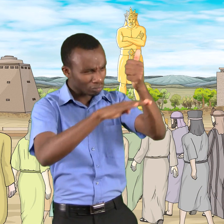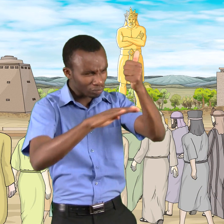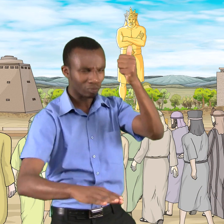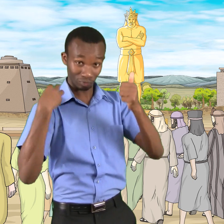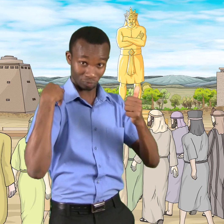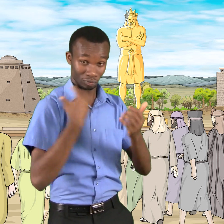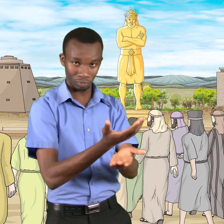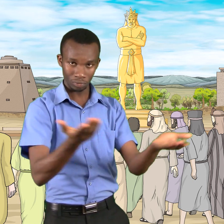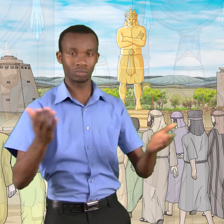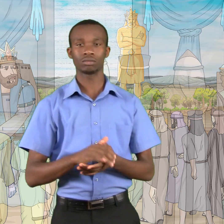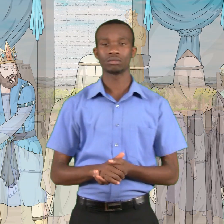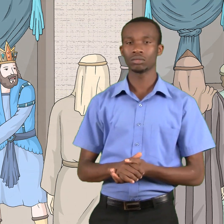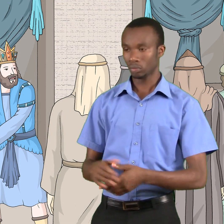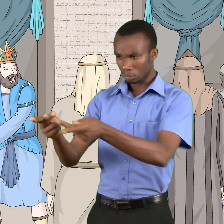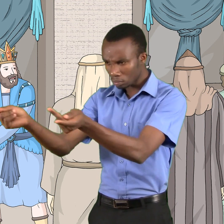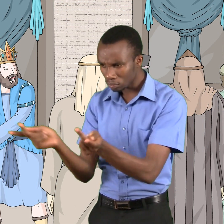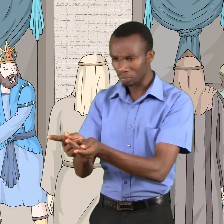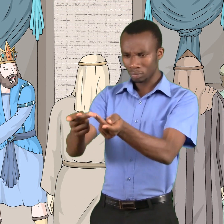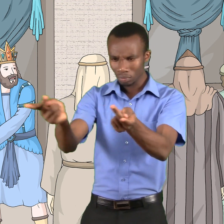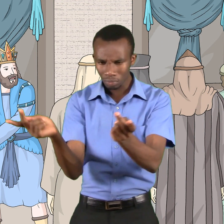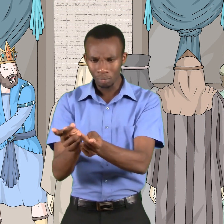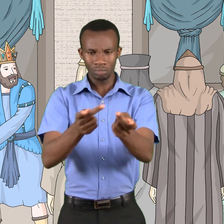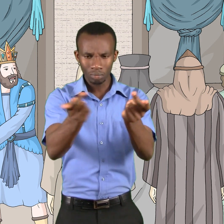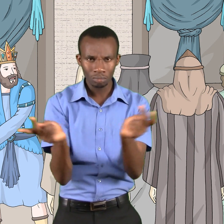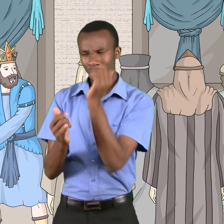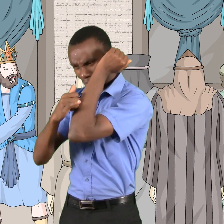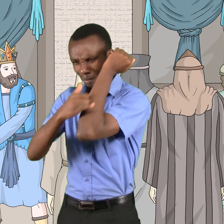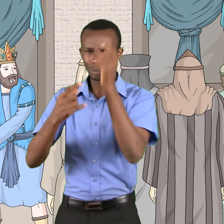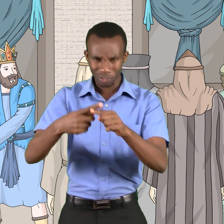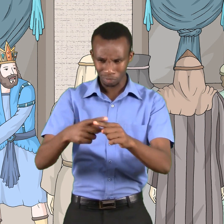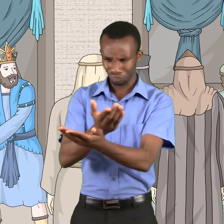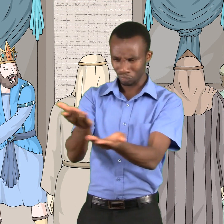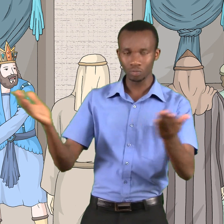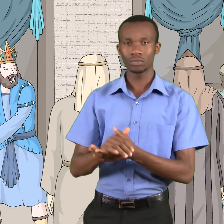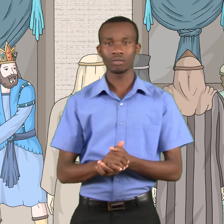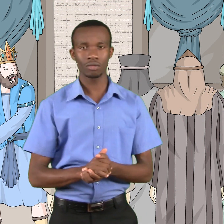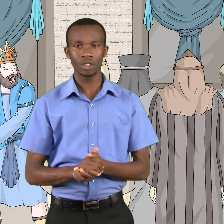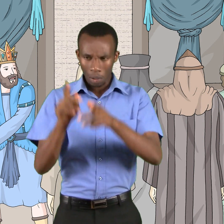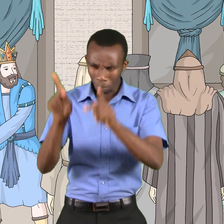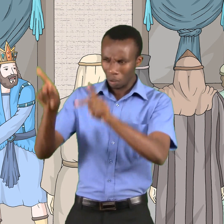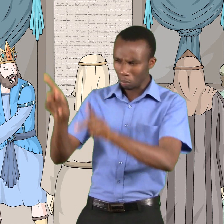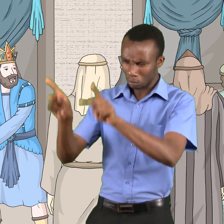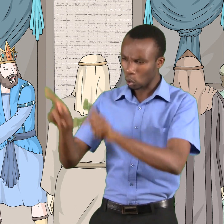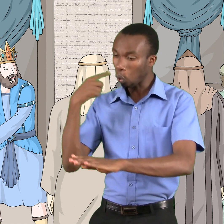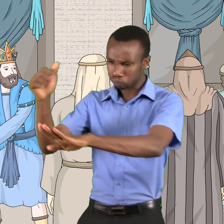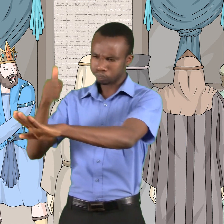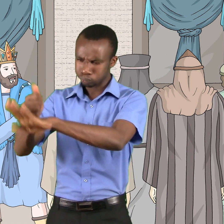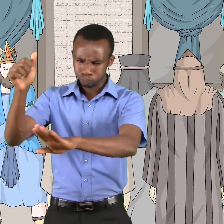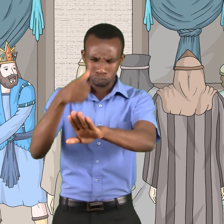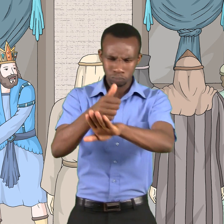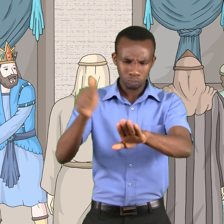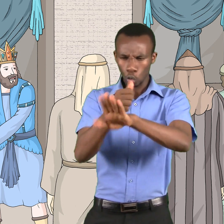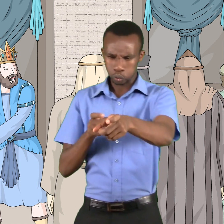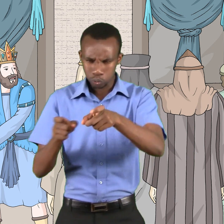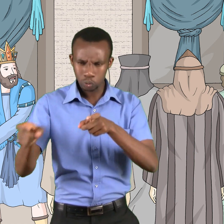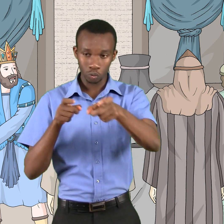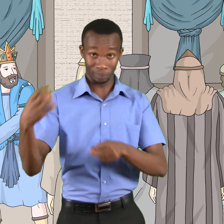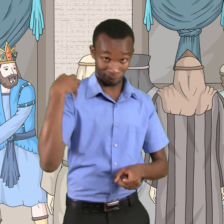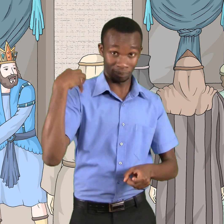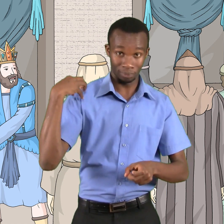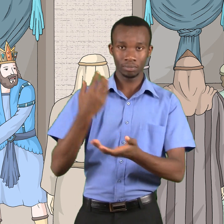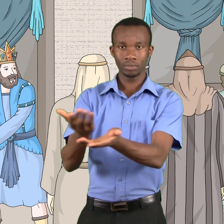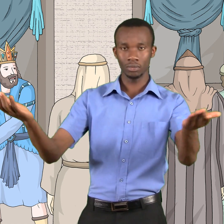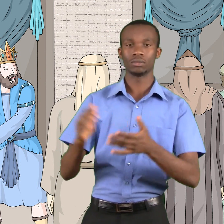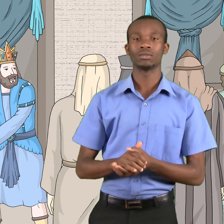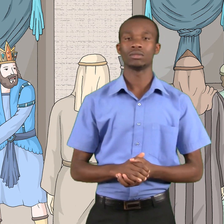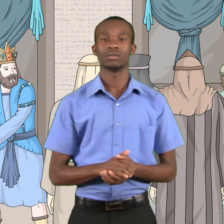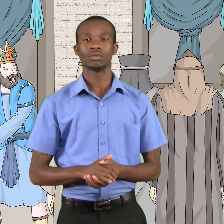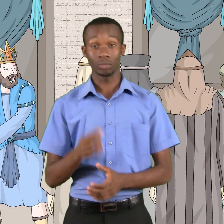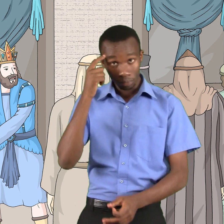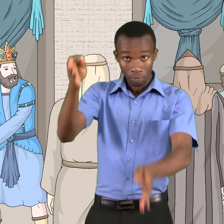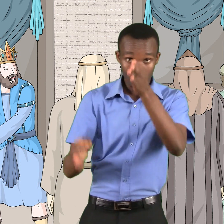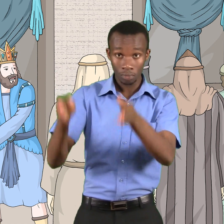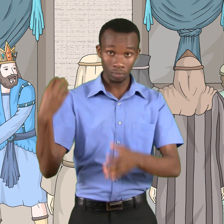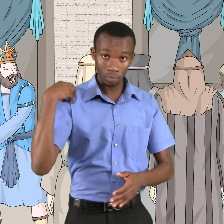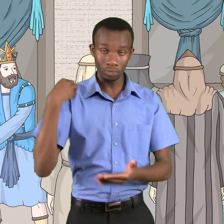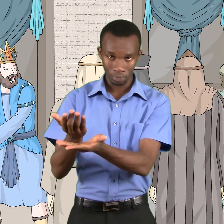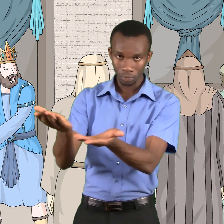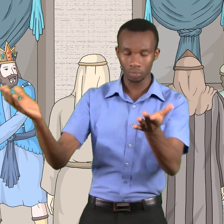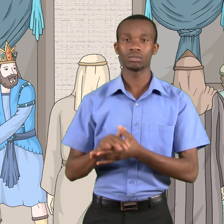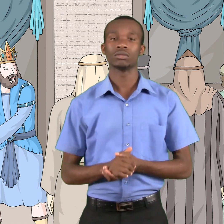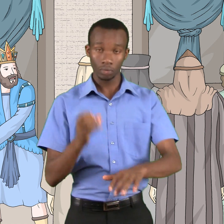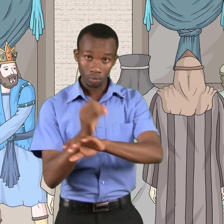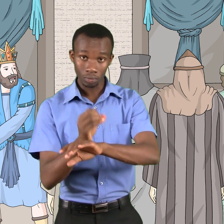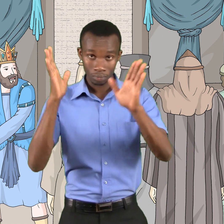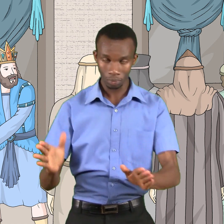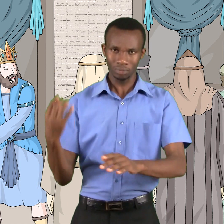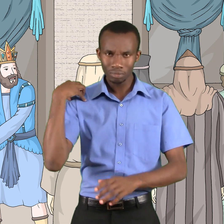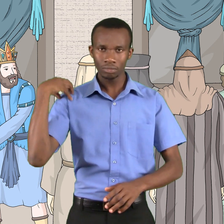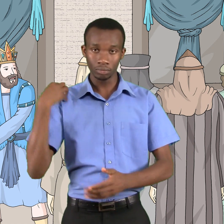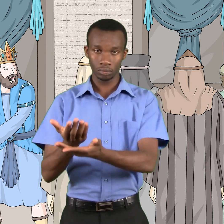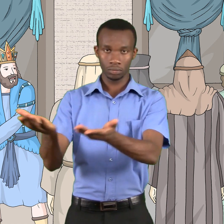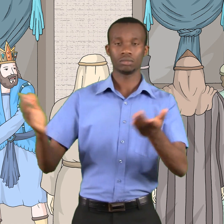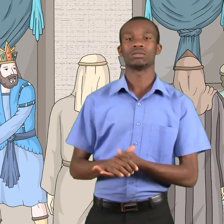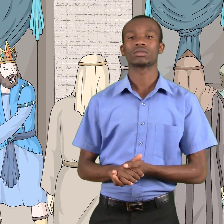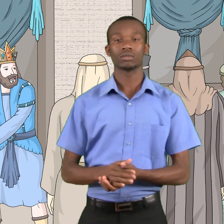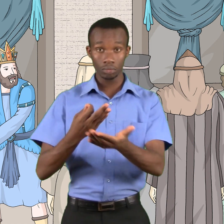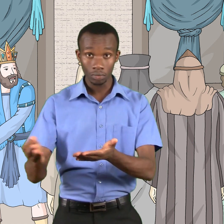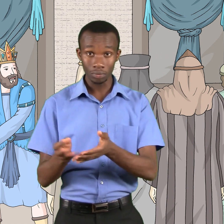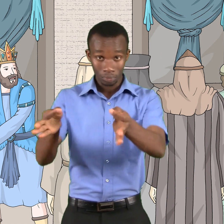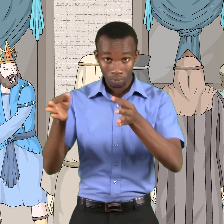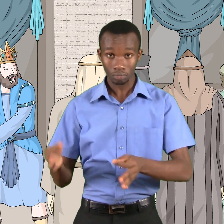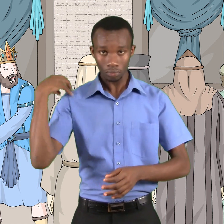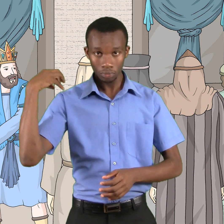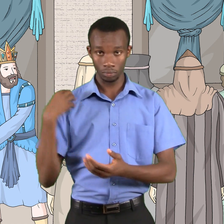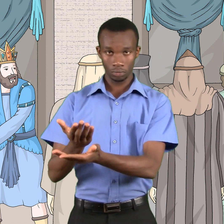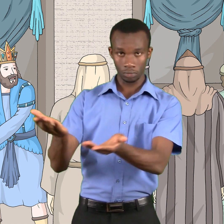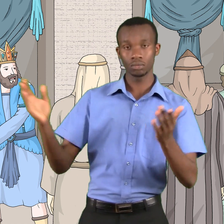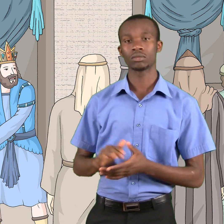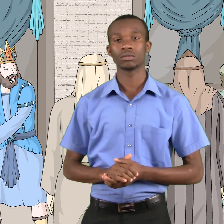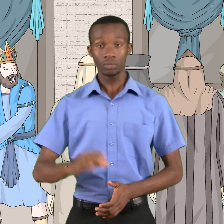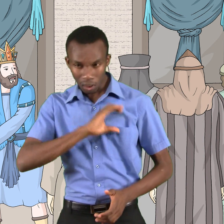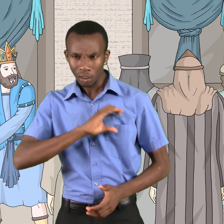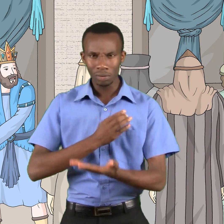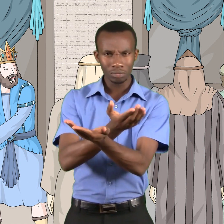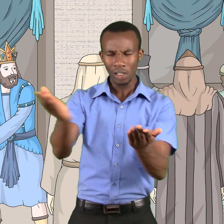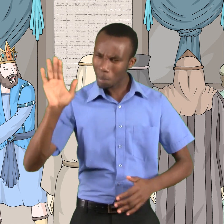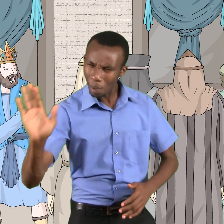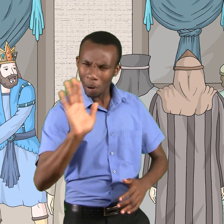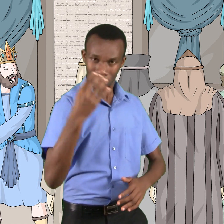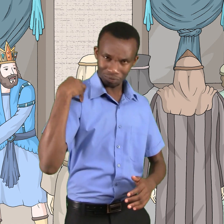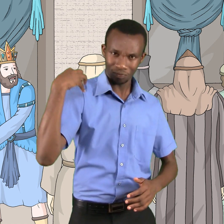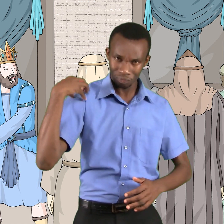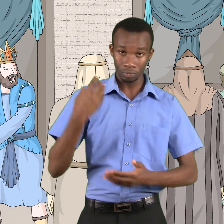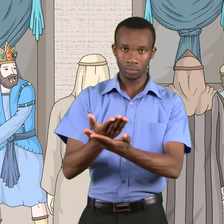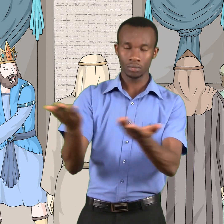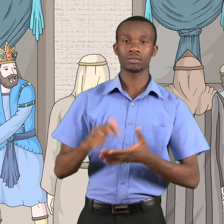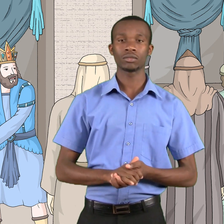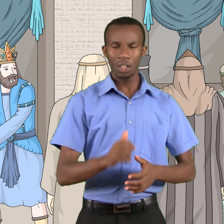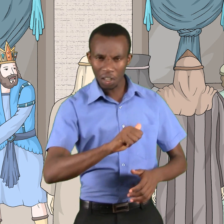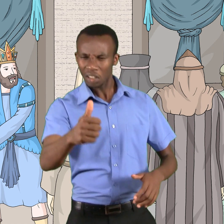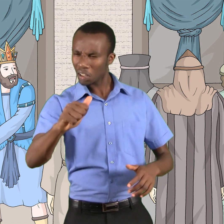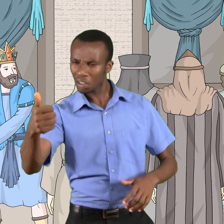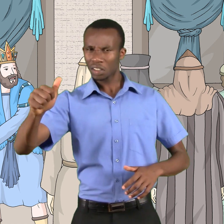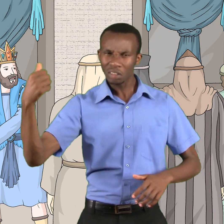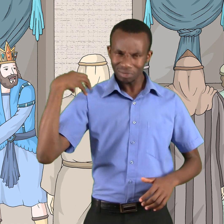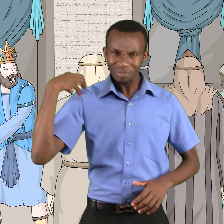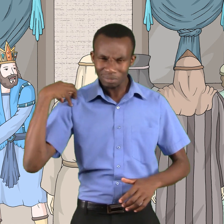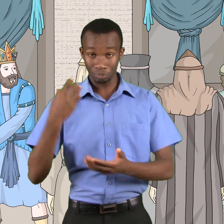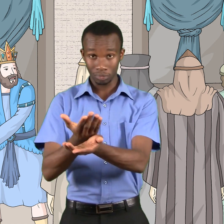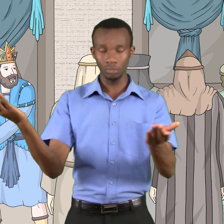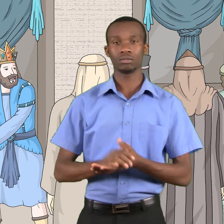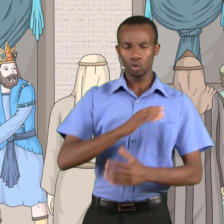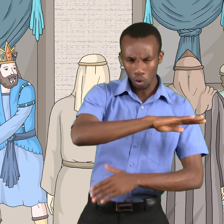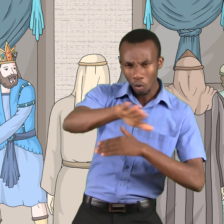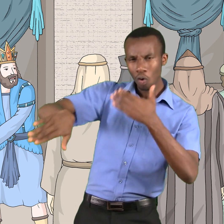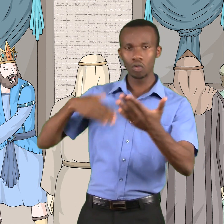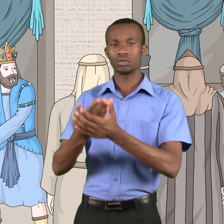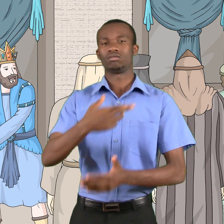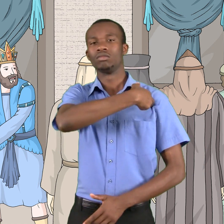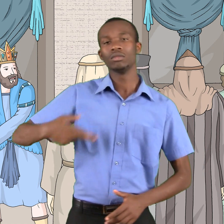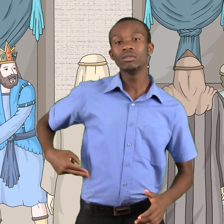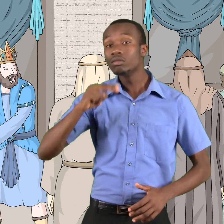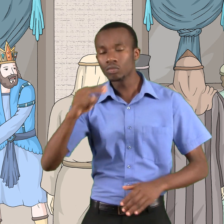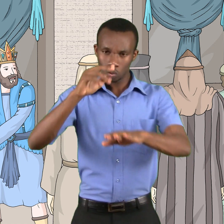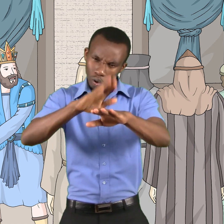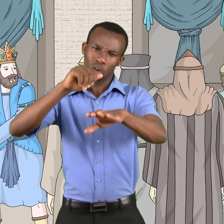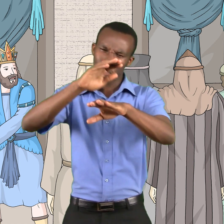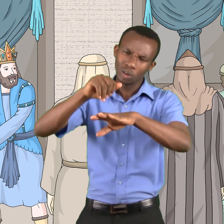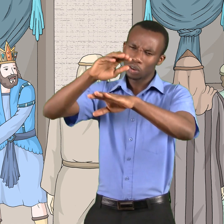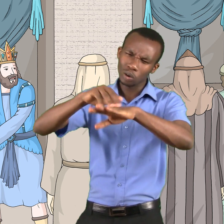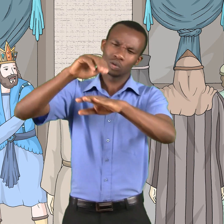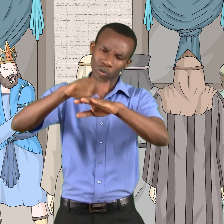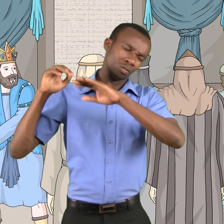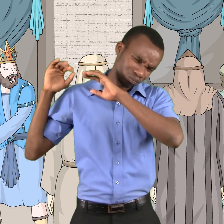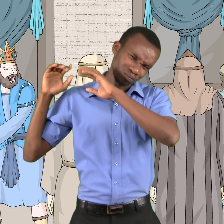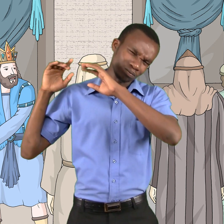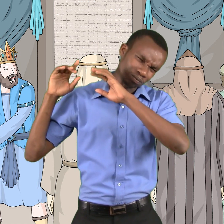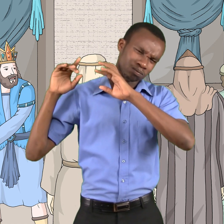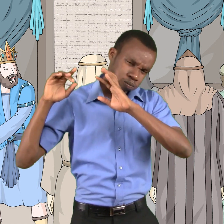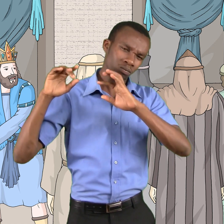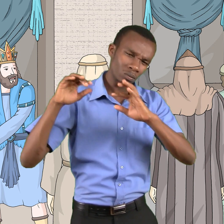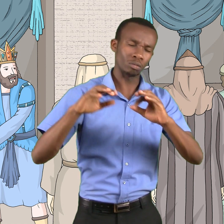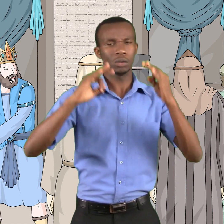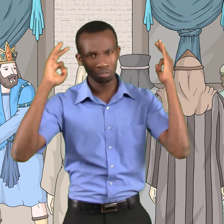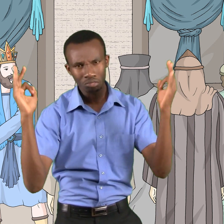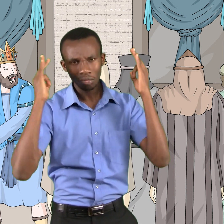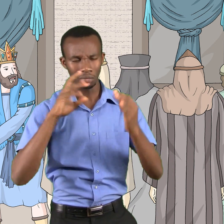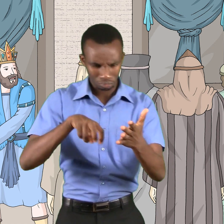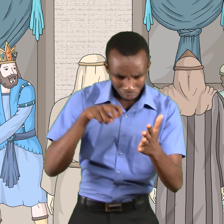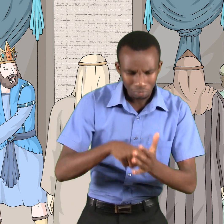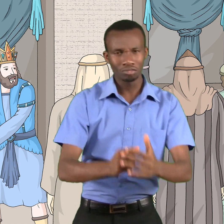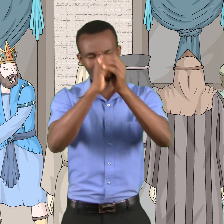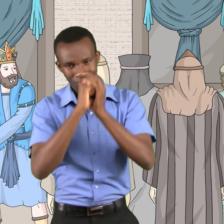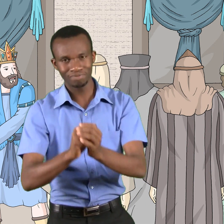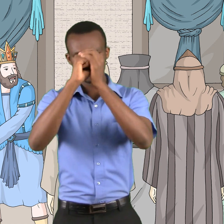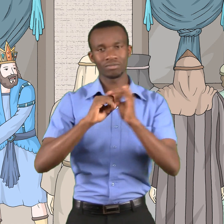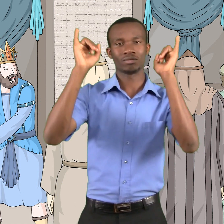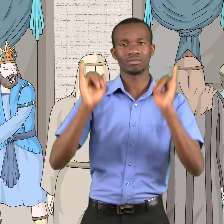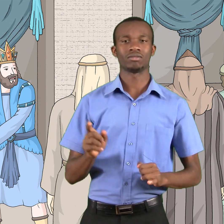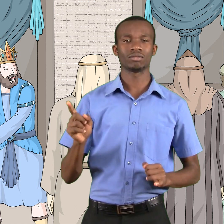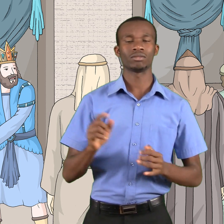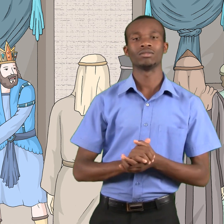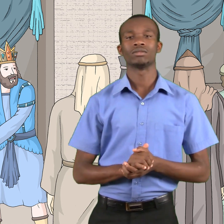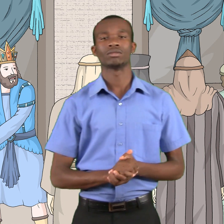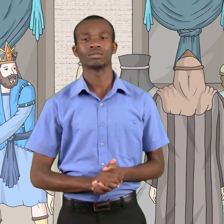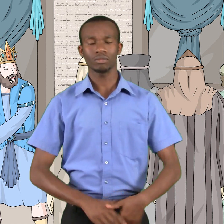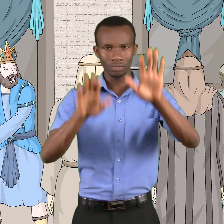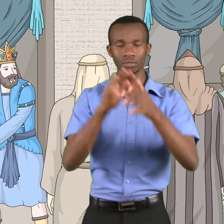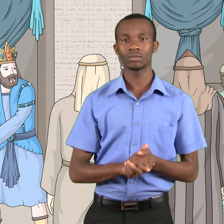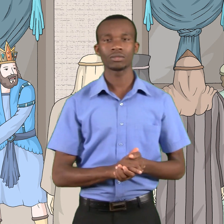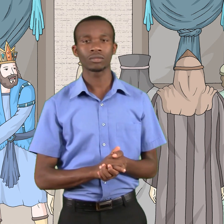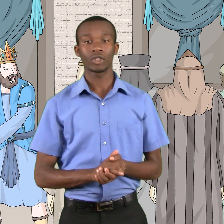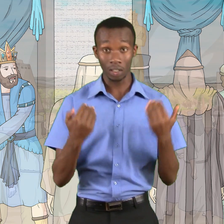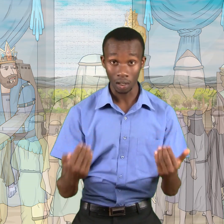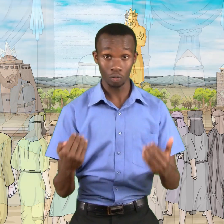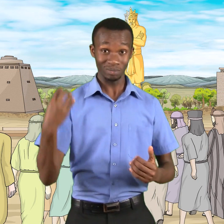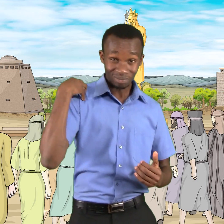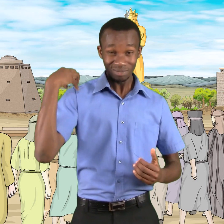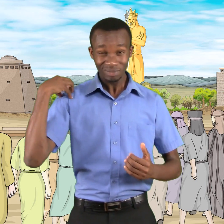Then King Nebuchadnezzar sent word to assemble the satraps, prefects, governors, advisers, treasurers, judges, magistrates, and all the other officials of the provinces to attend the dedication of the statue he had set up.